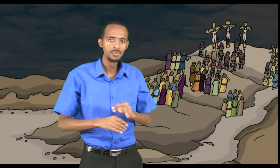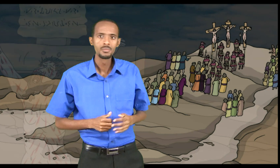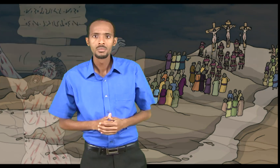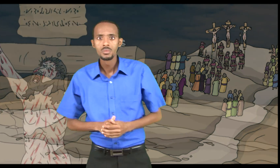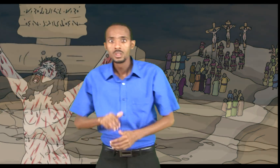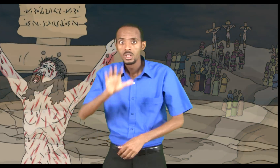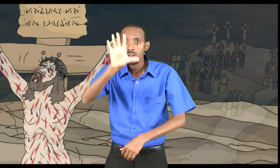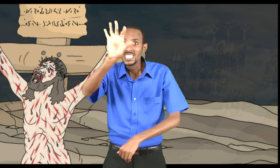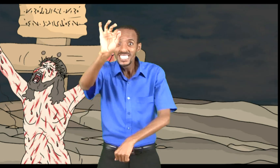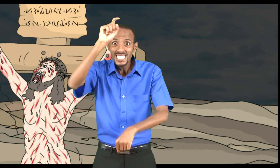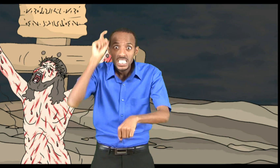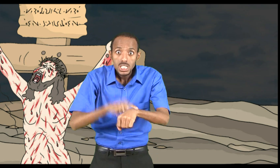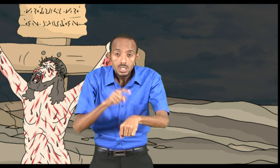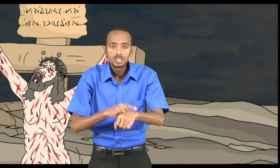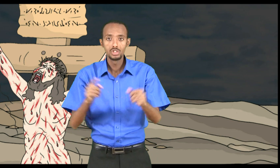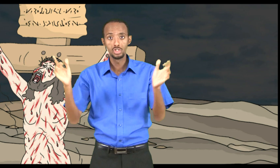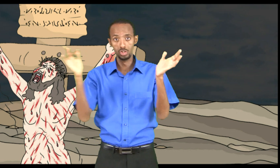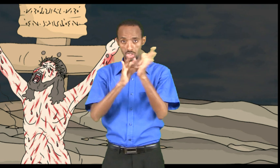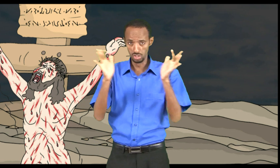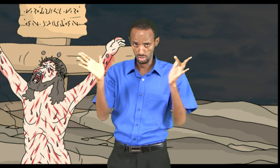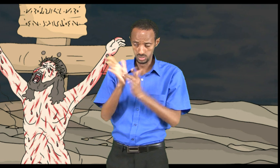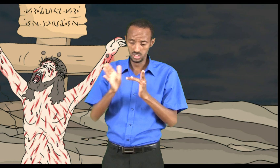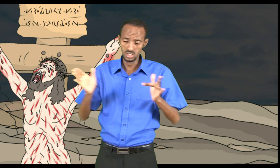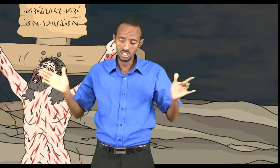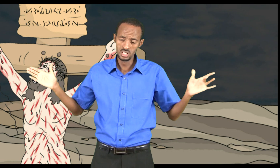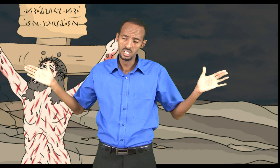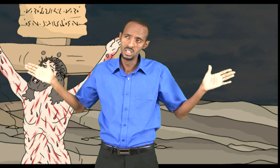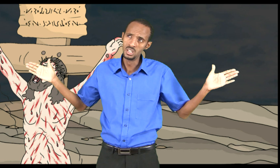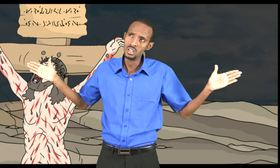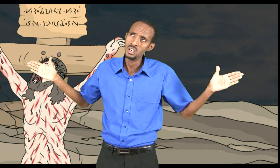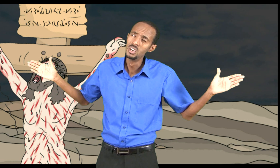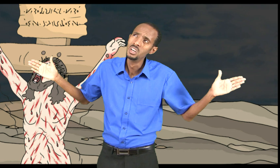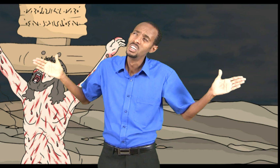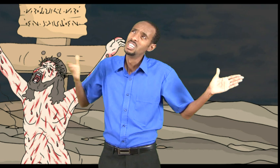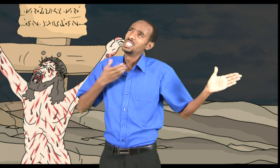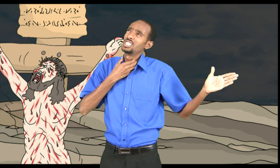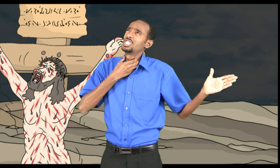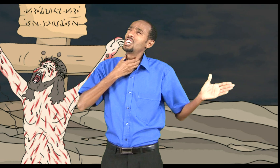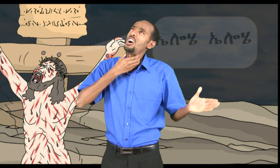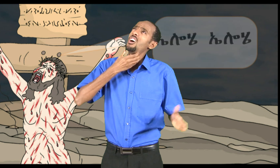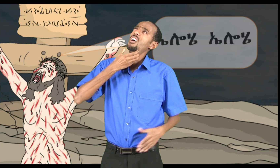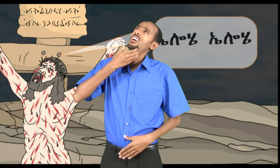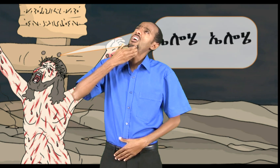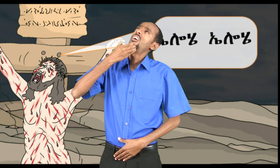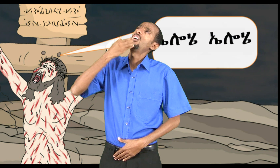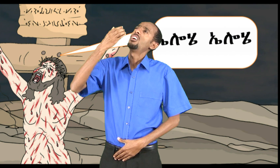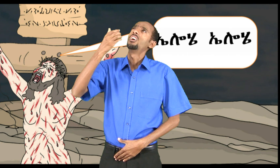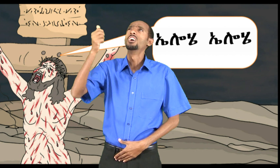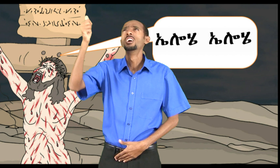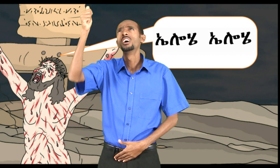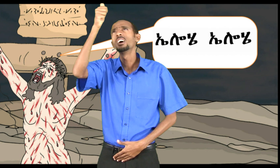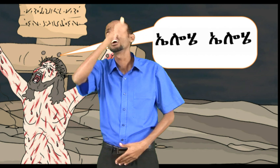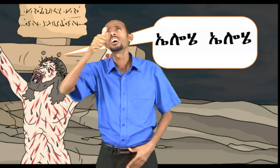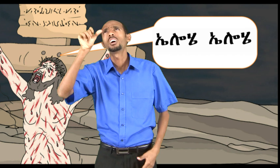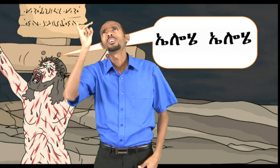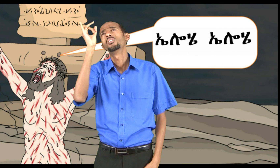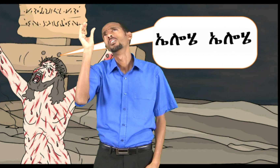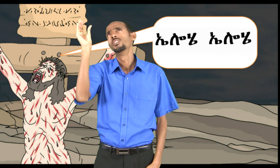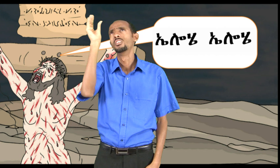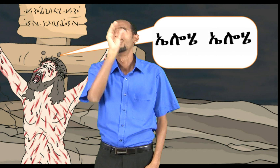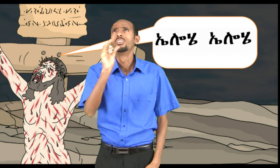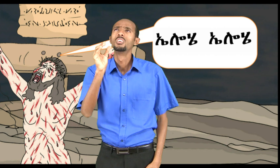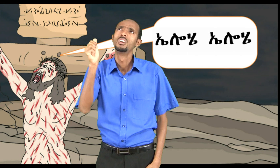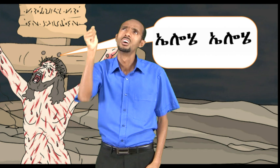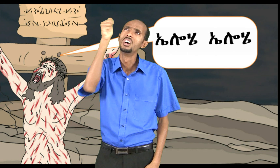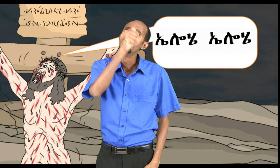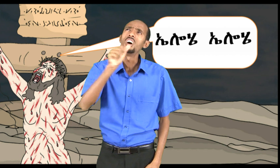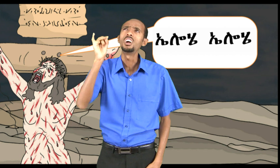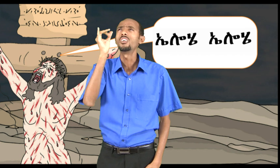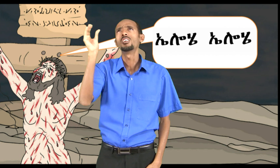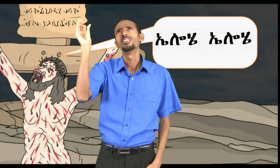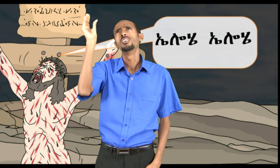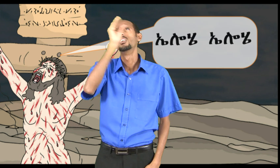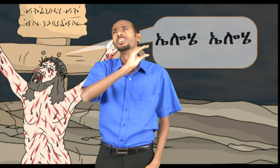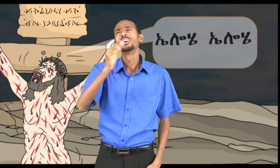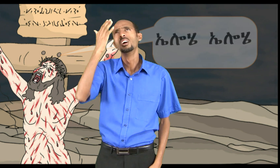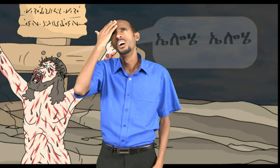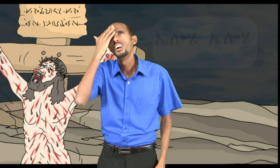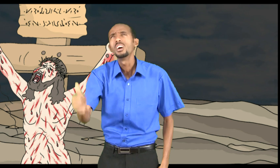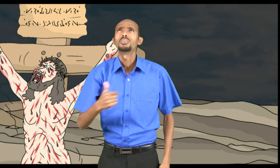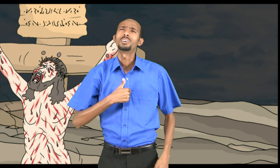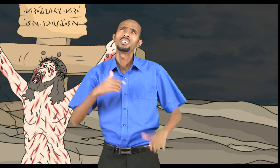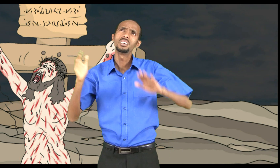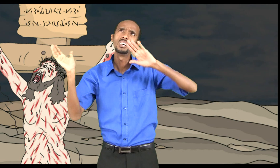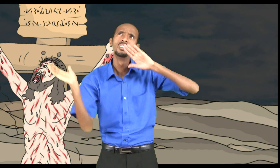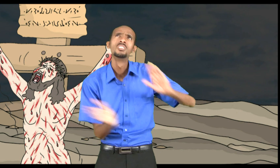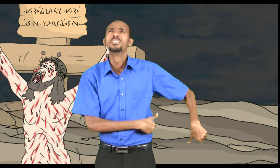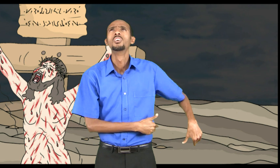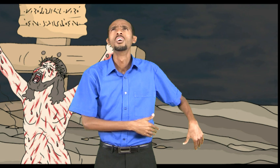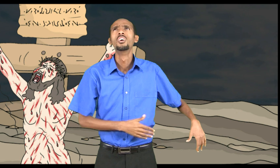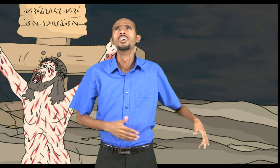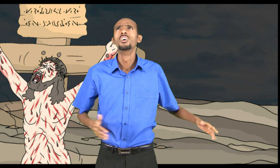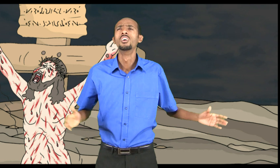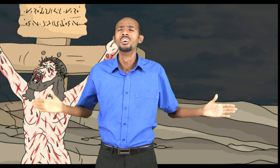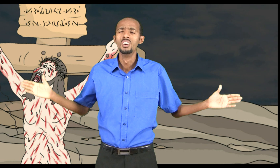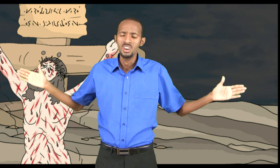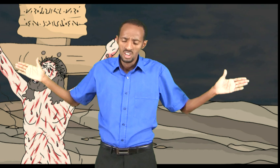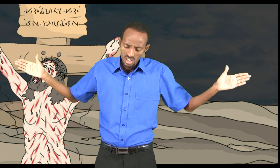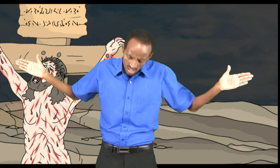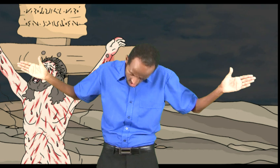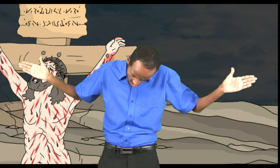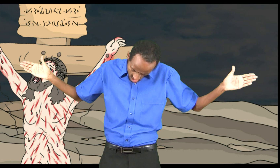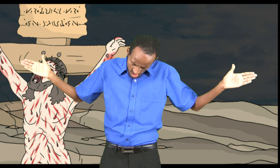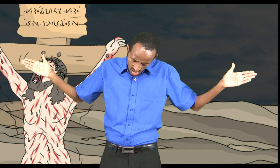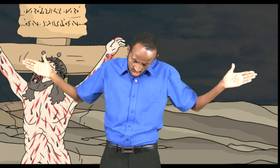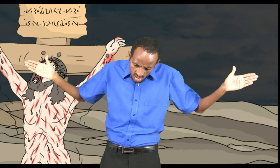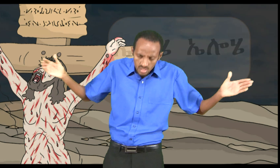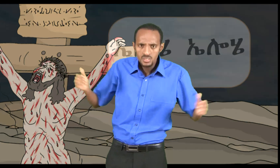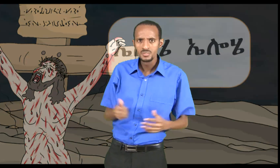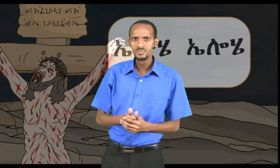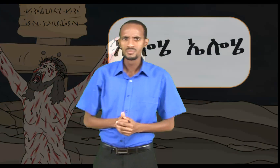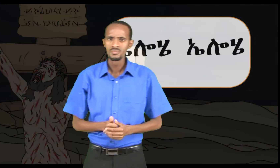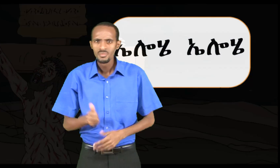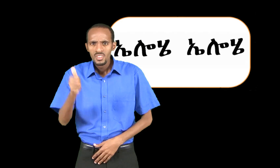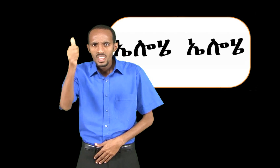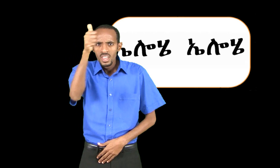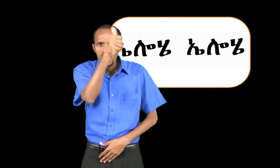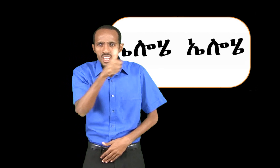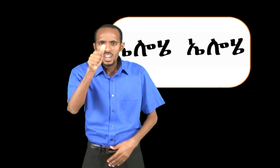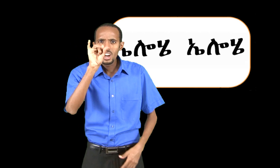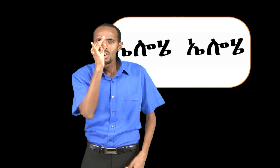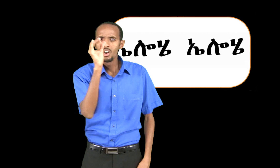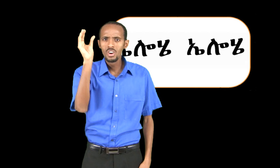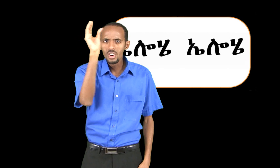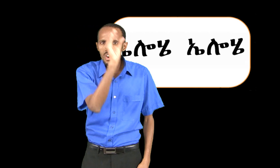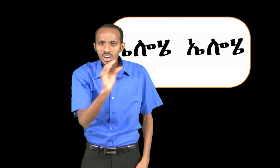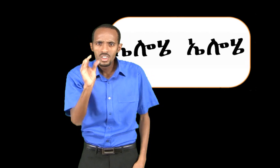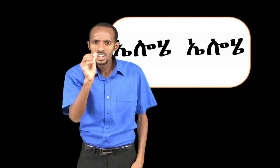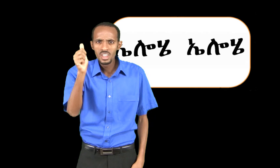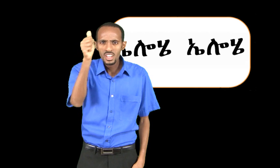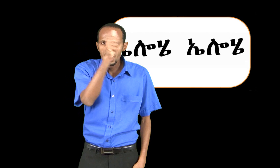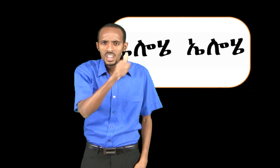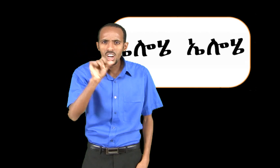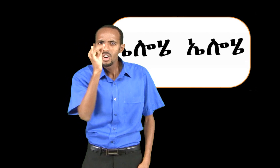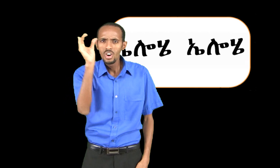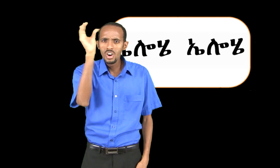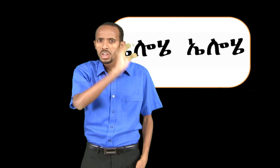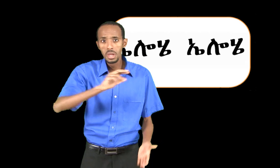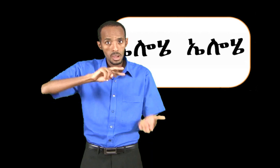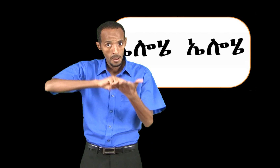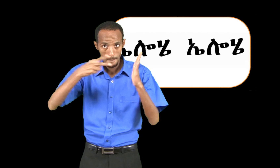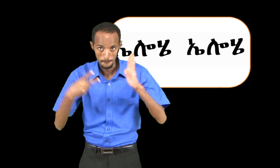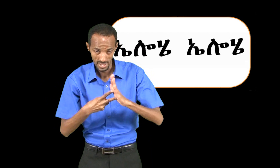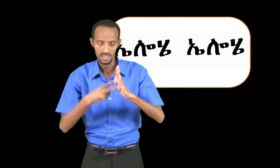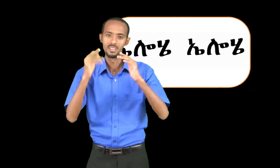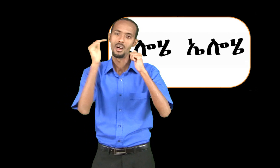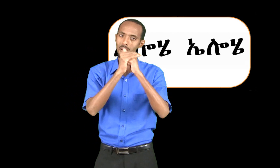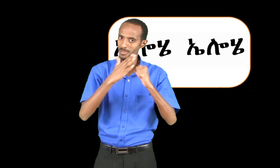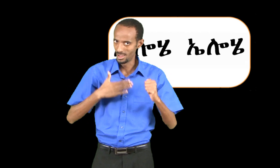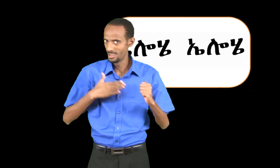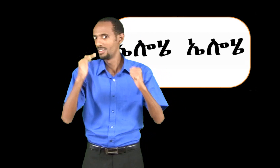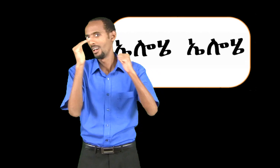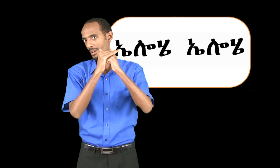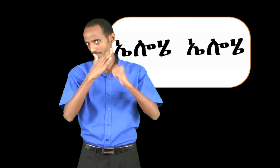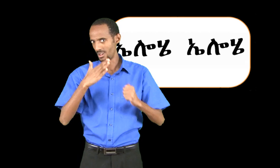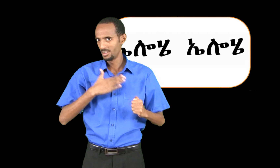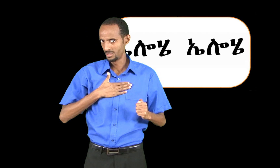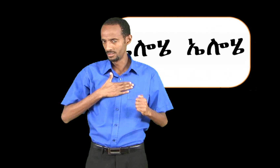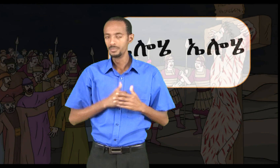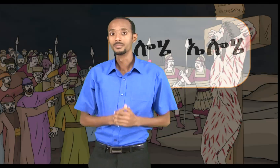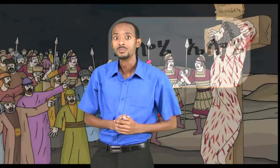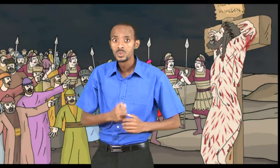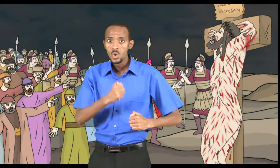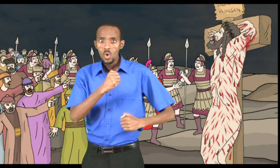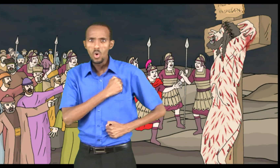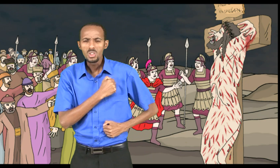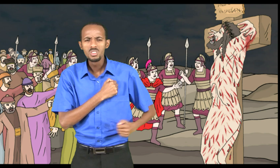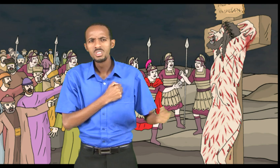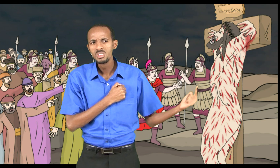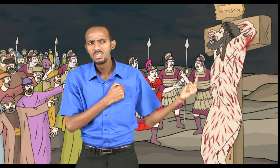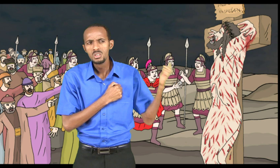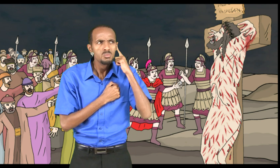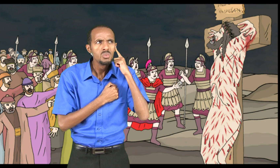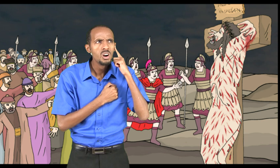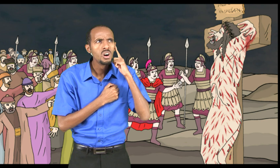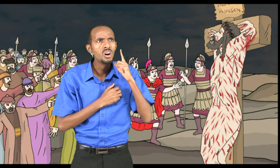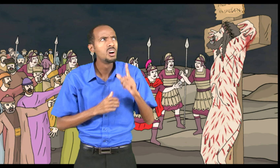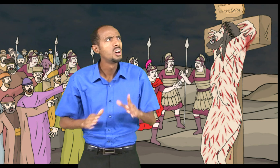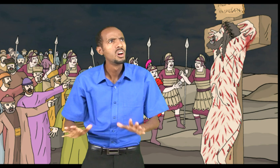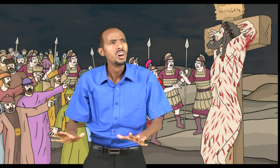About the ninth hour Jesus cried out in a loud voice, “Eli, Eli, lema sabachthani?” which means, “My God, My God, why have You forsaken Me?”